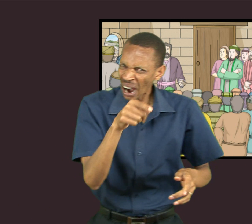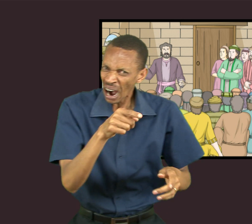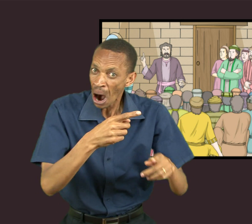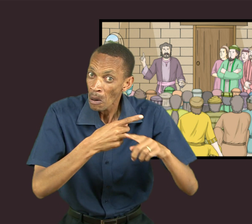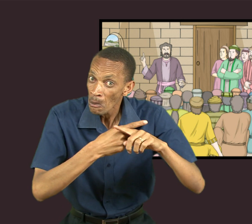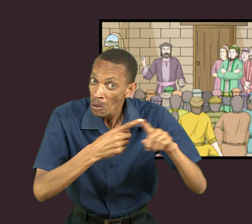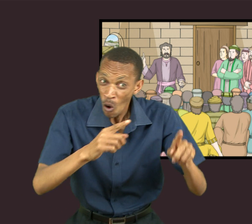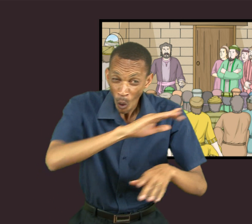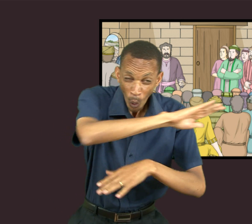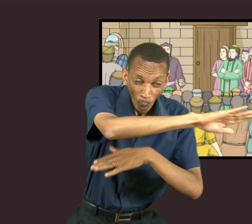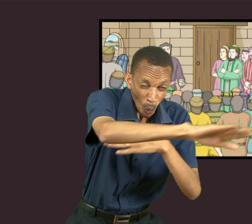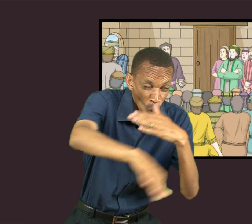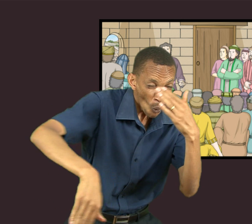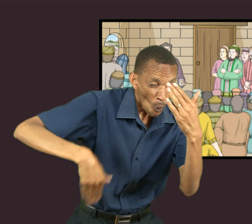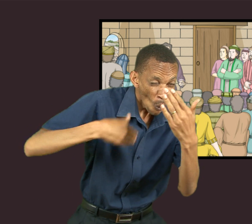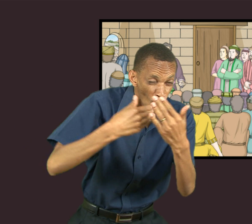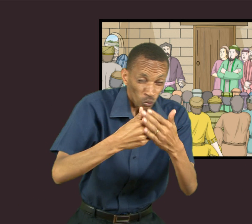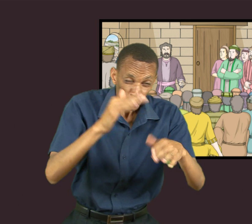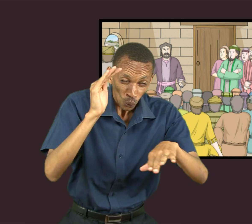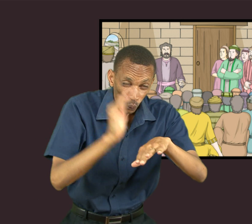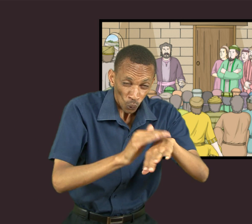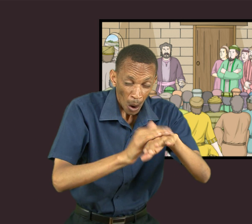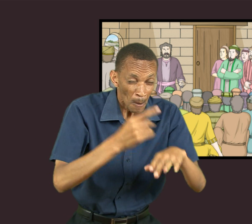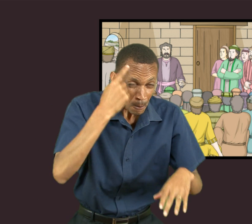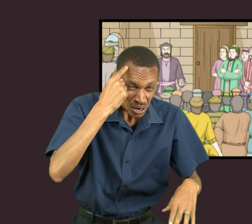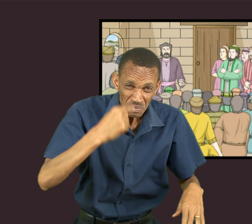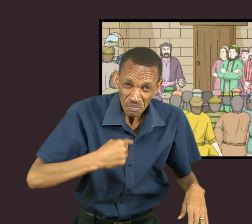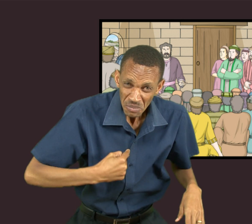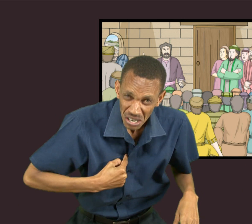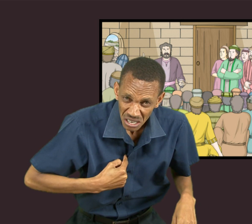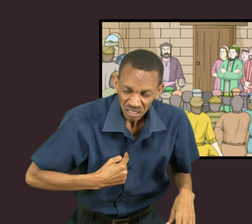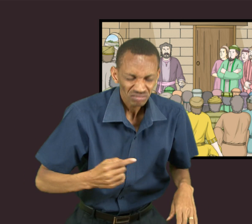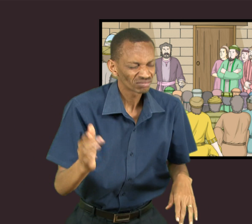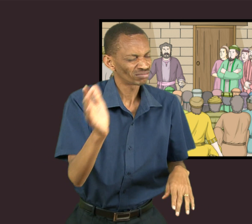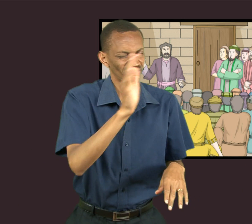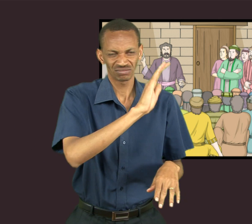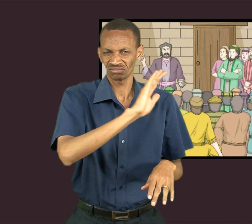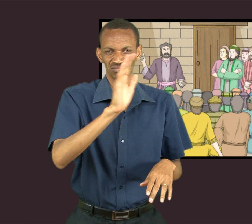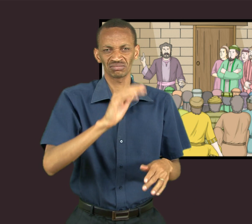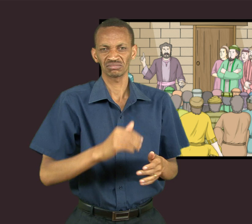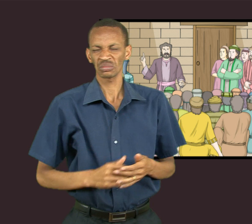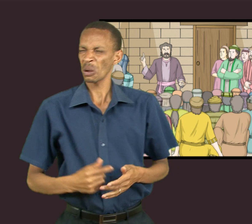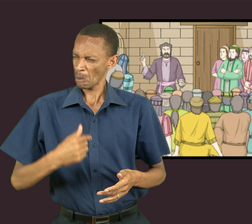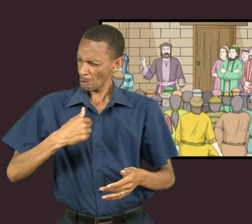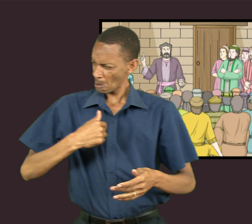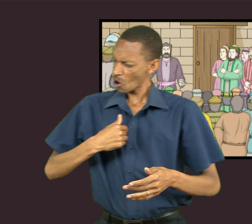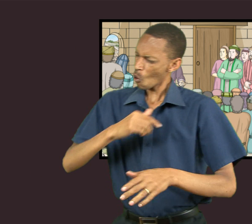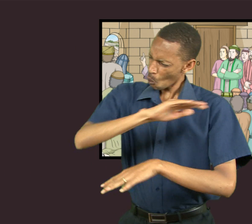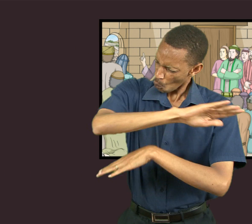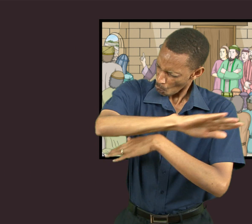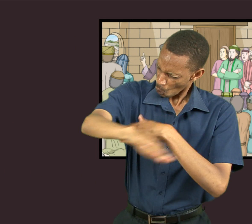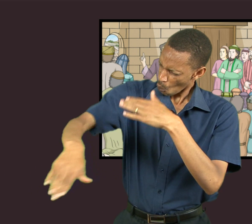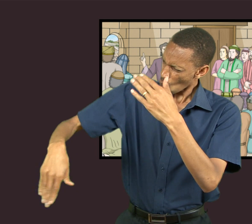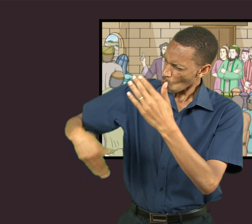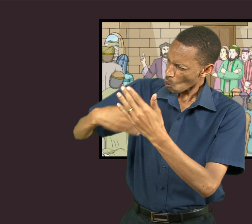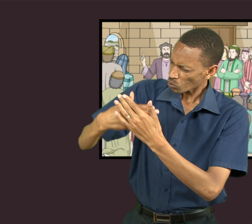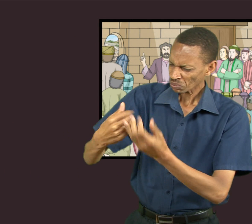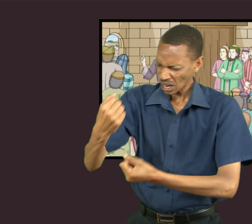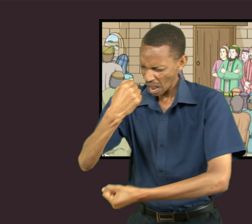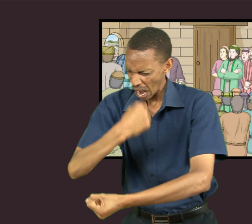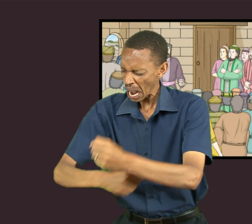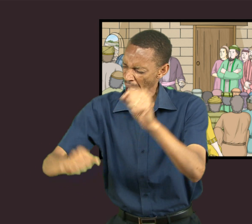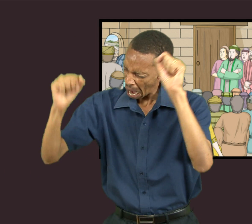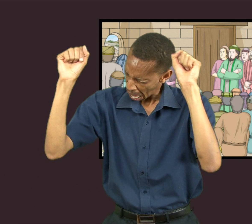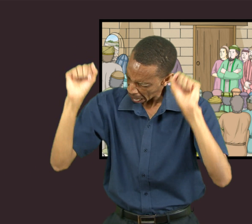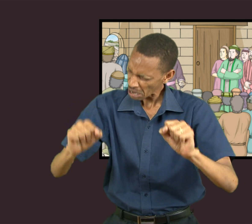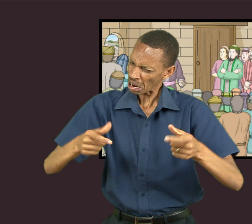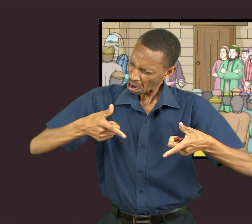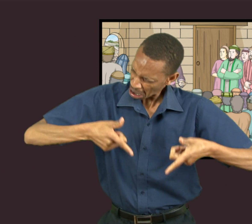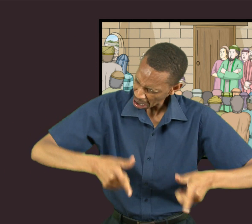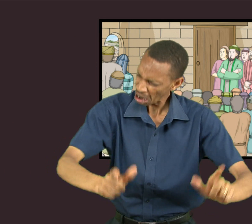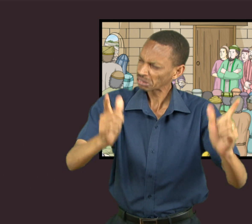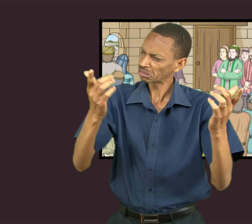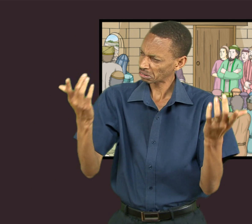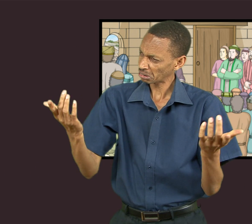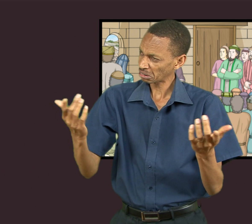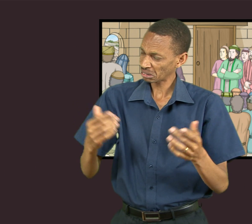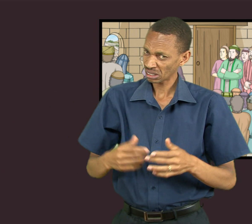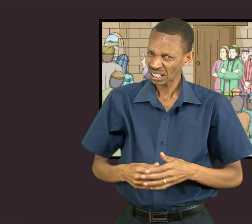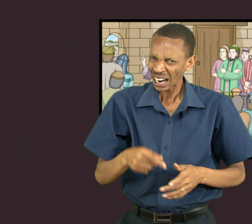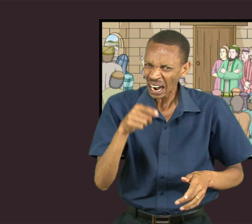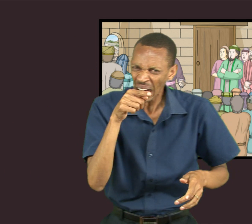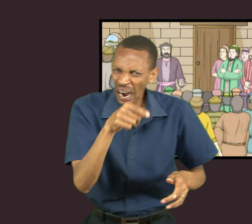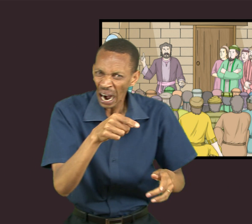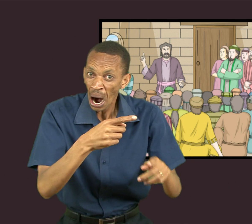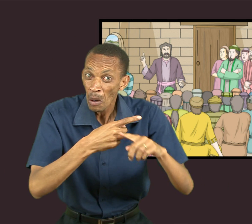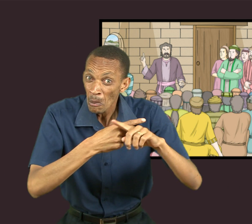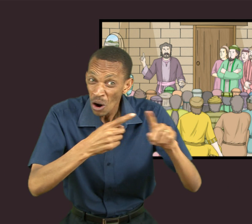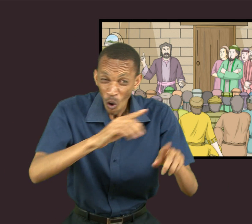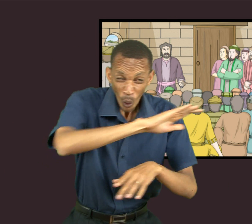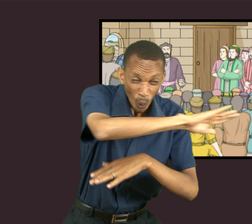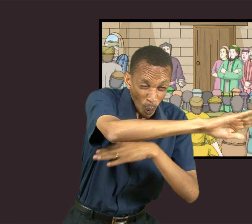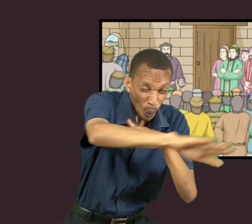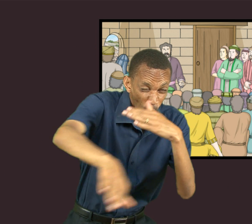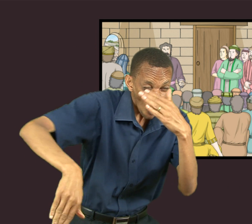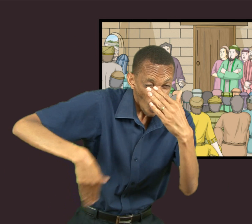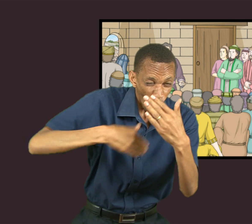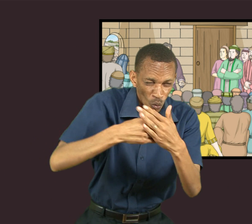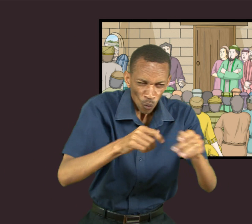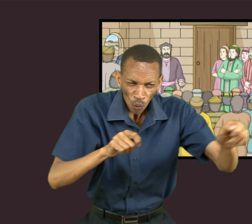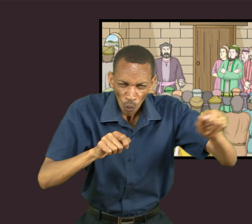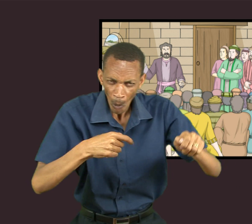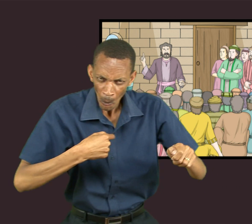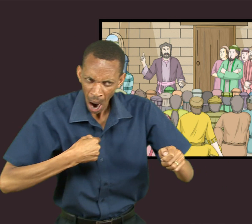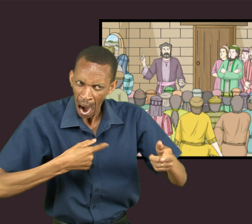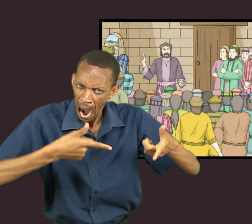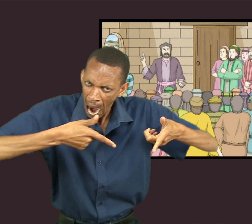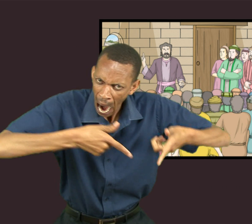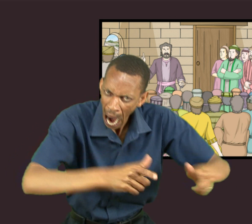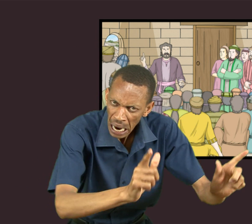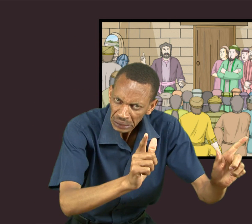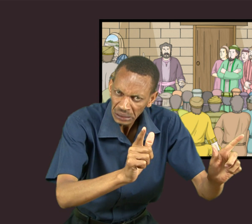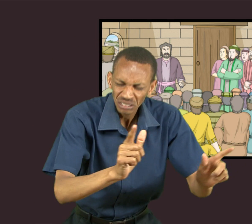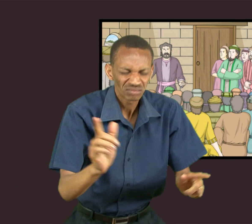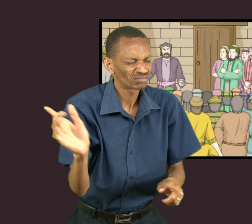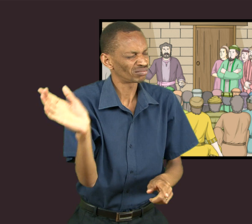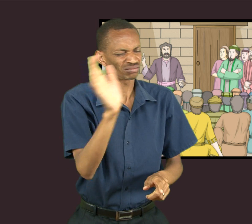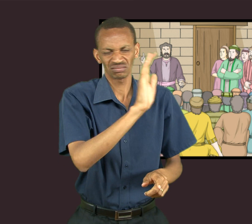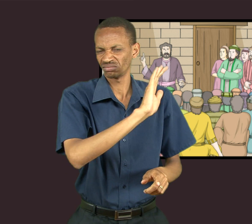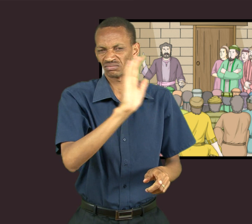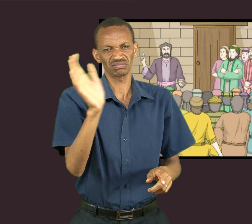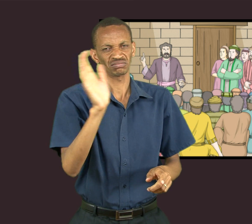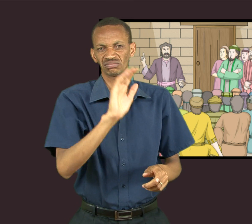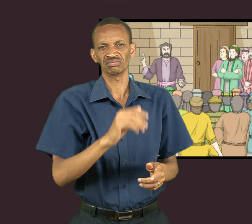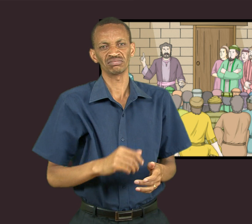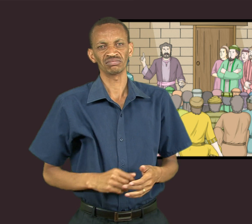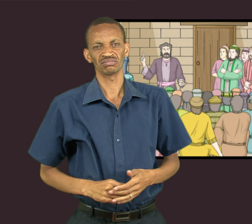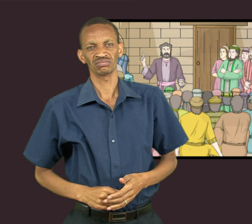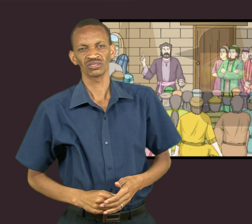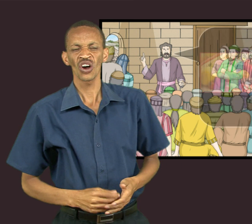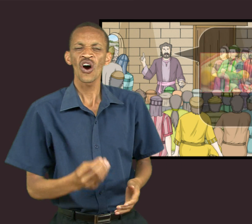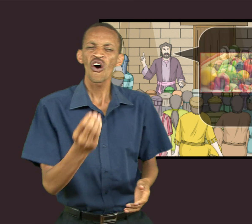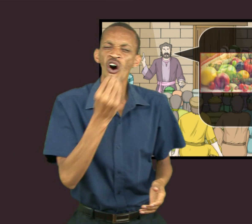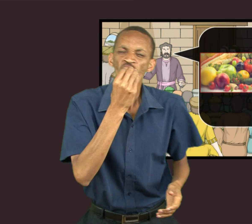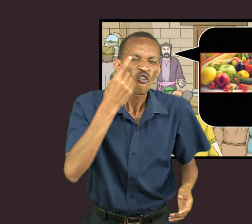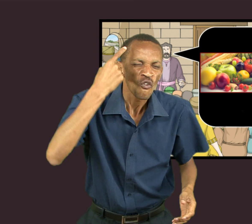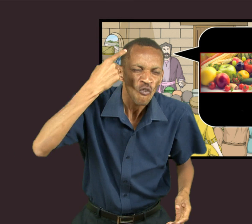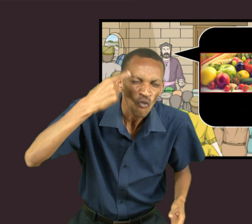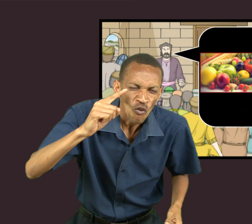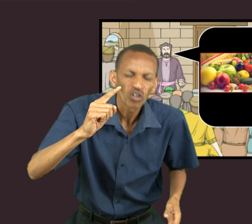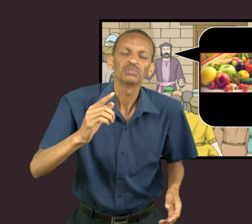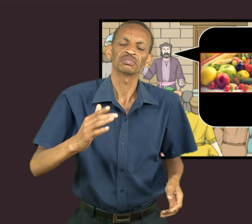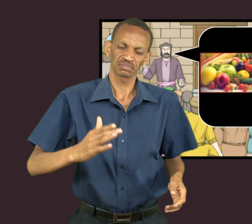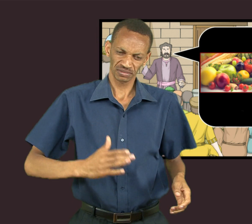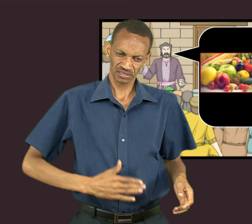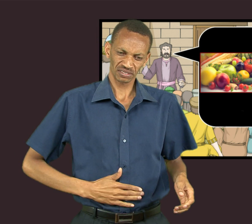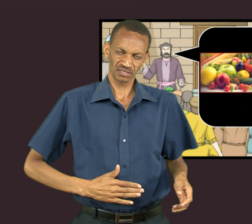“Everything is permissible for me,” but I will not be mastered by anything.